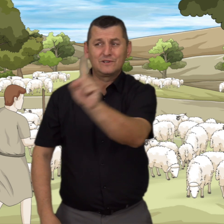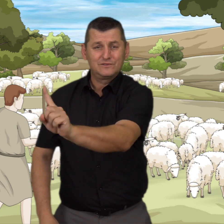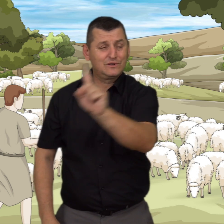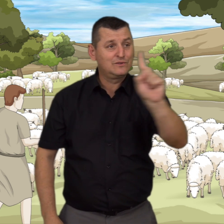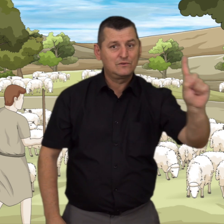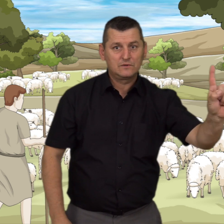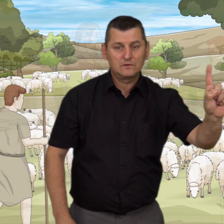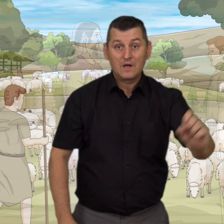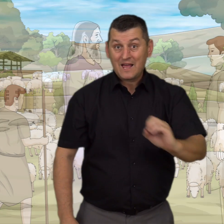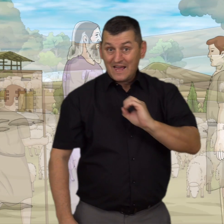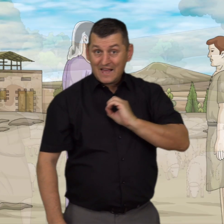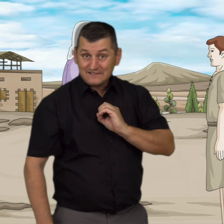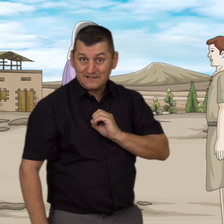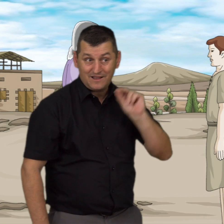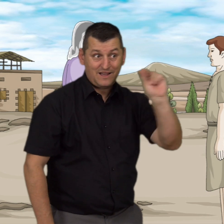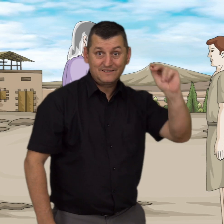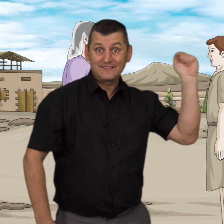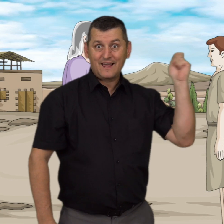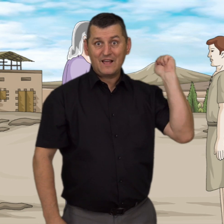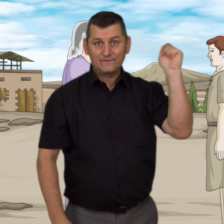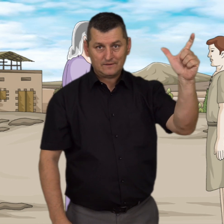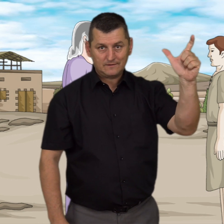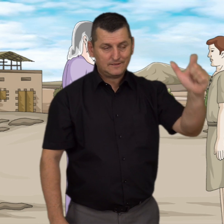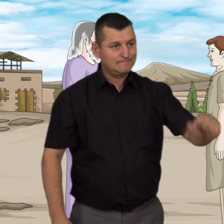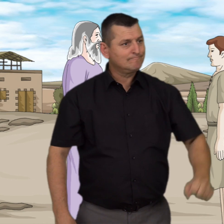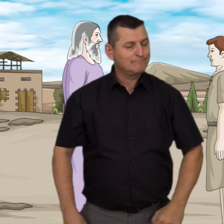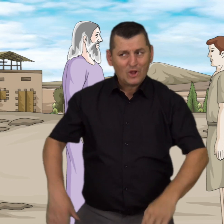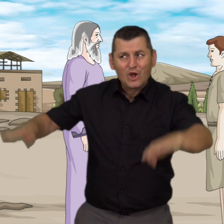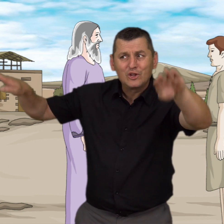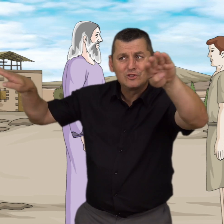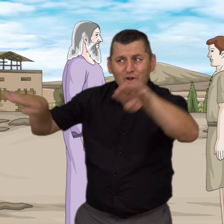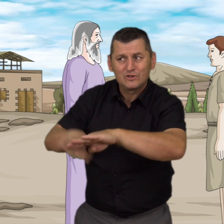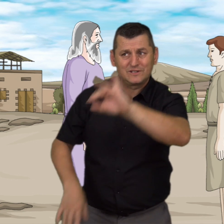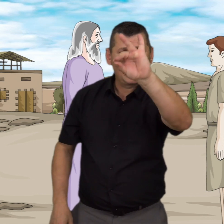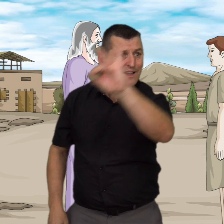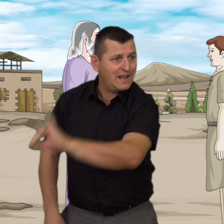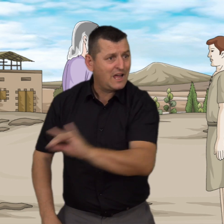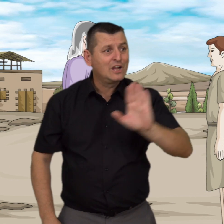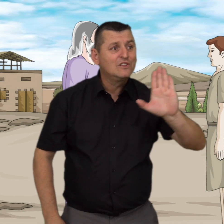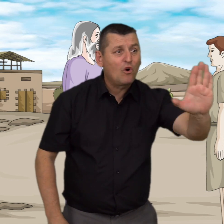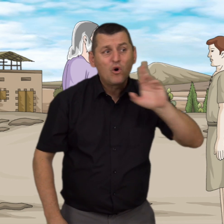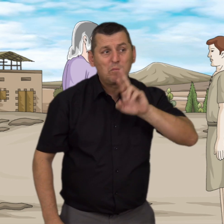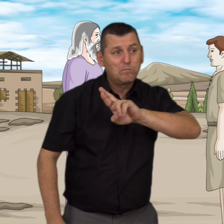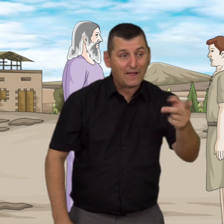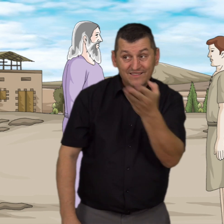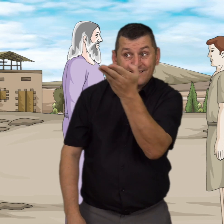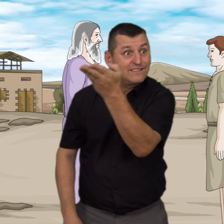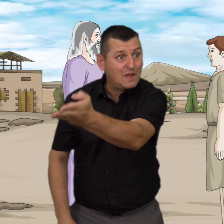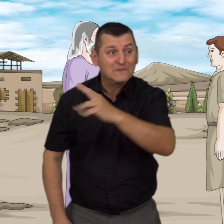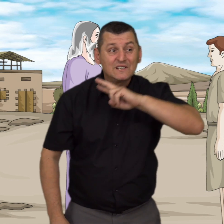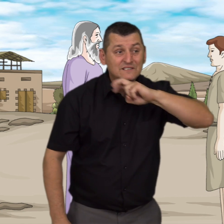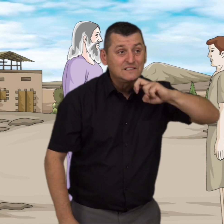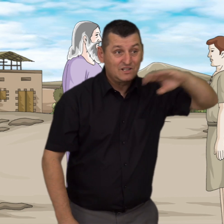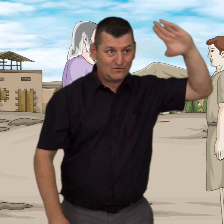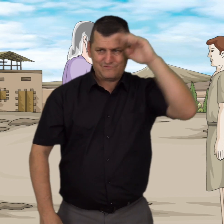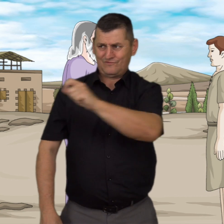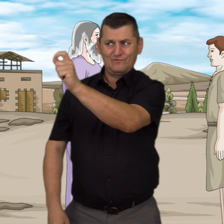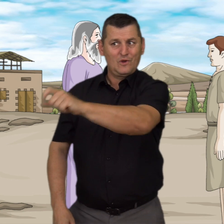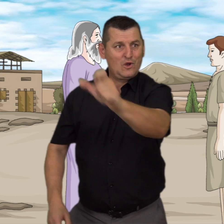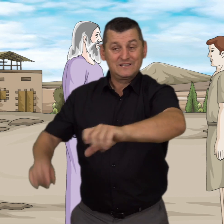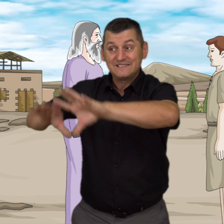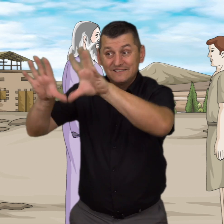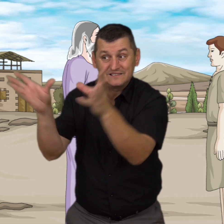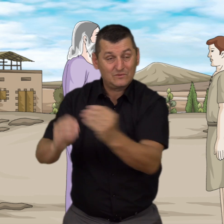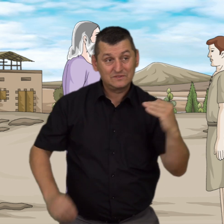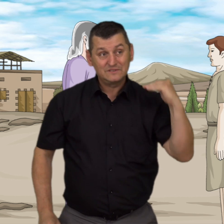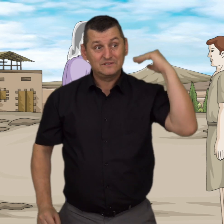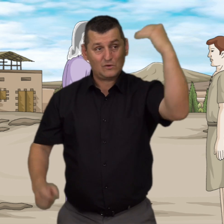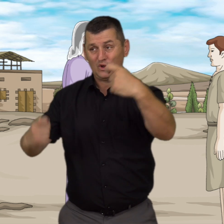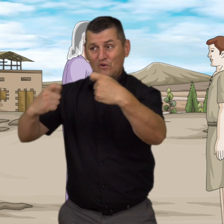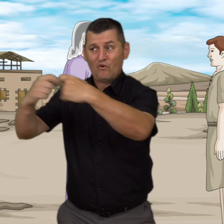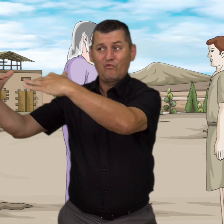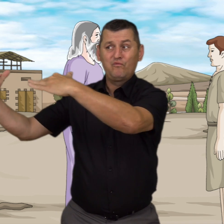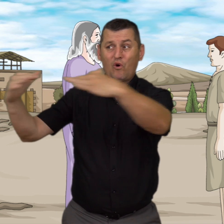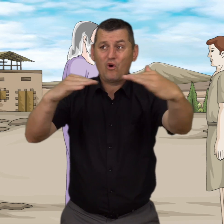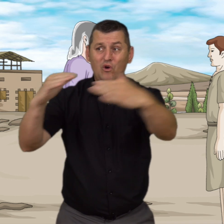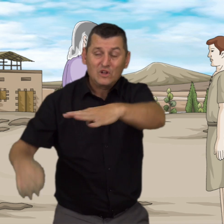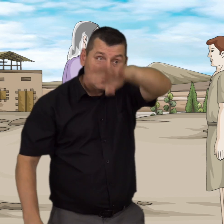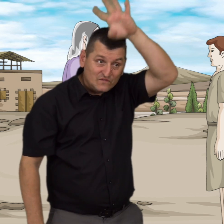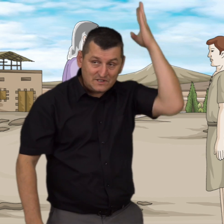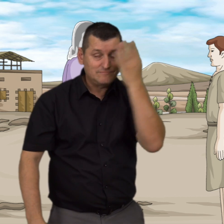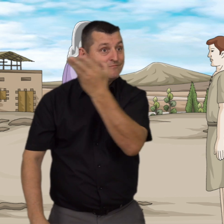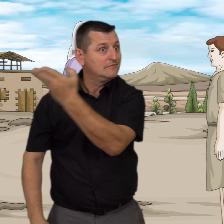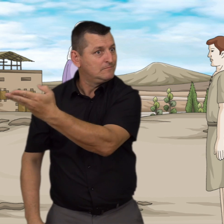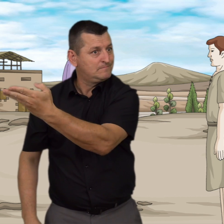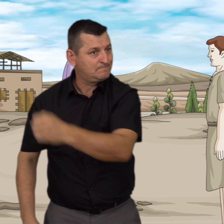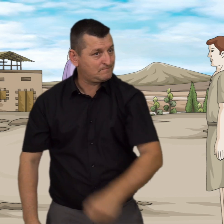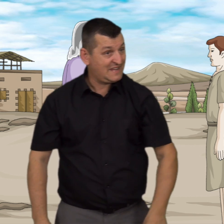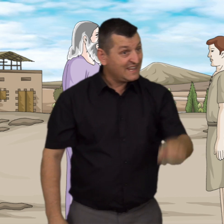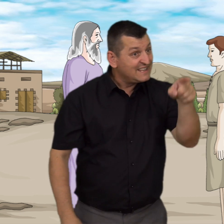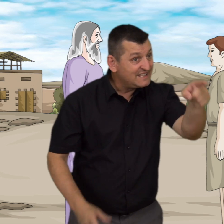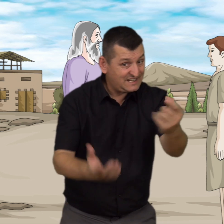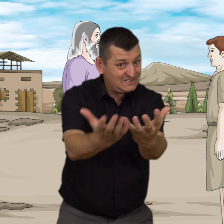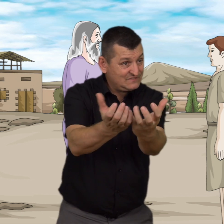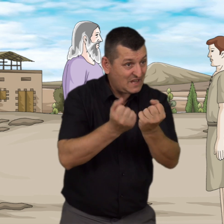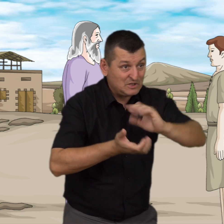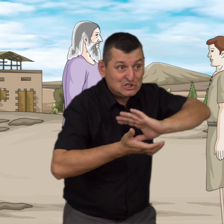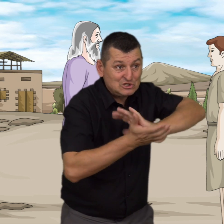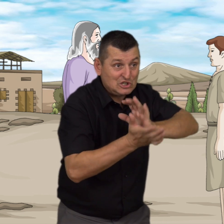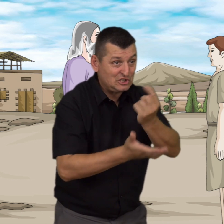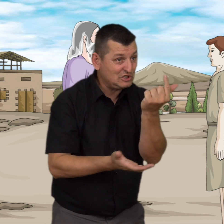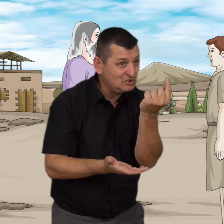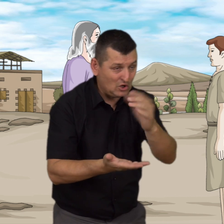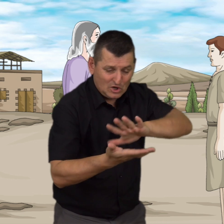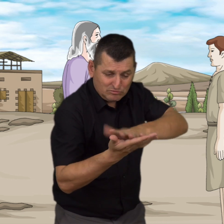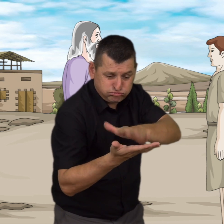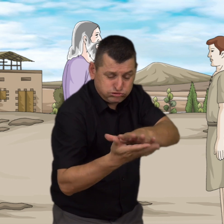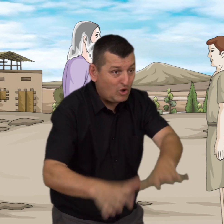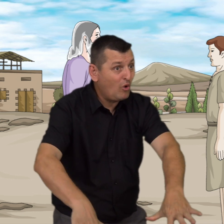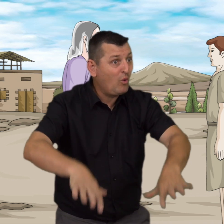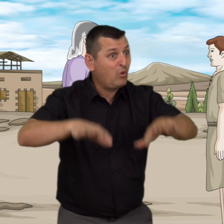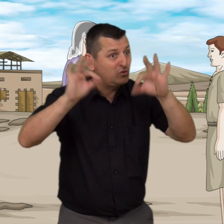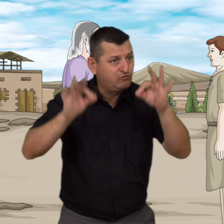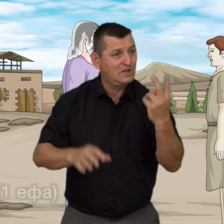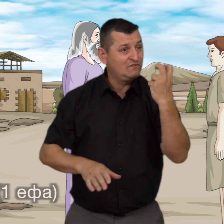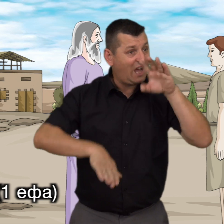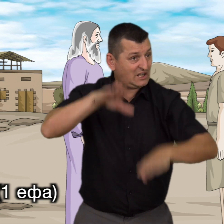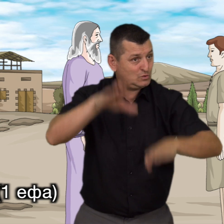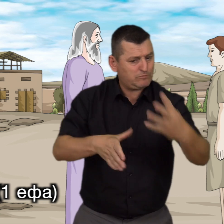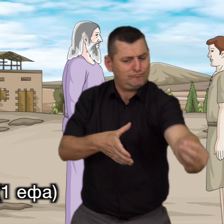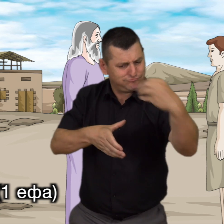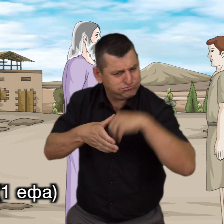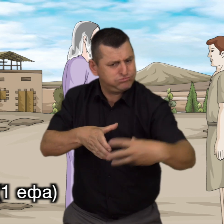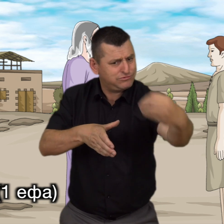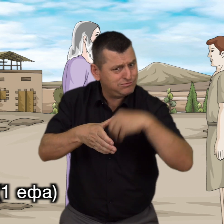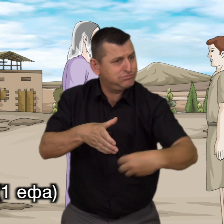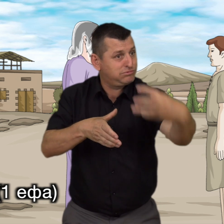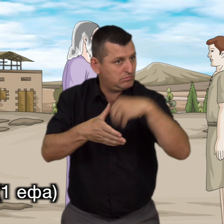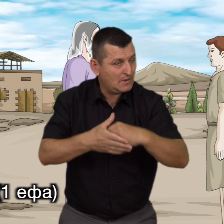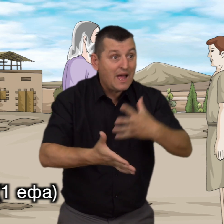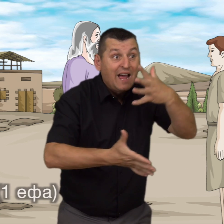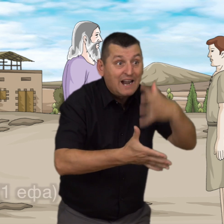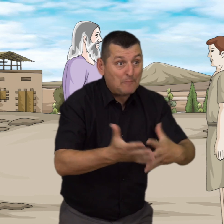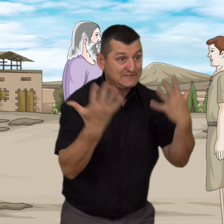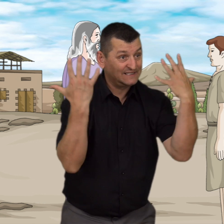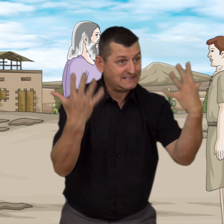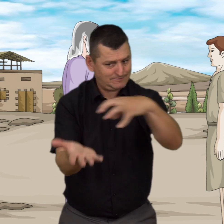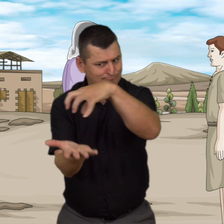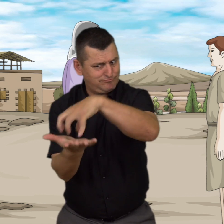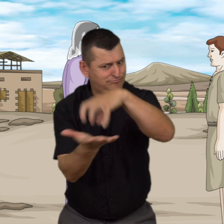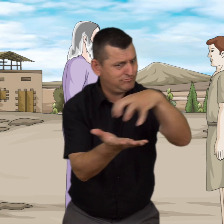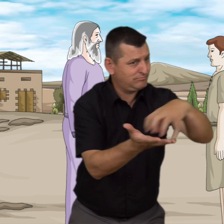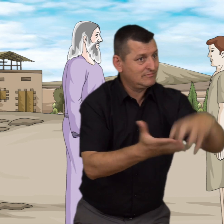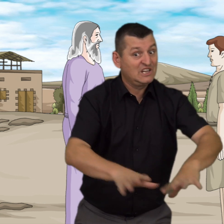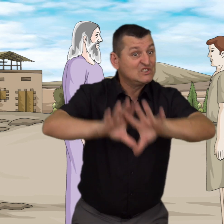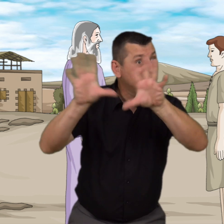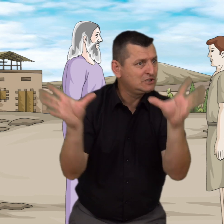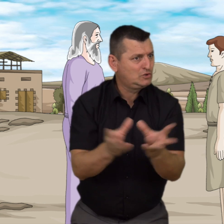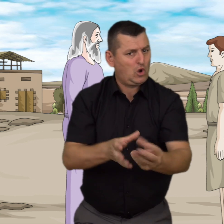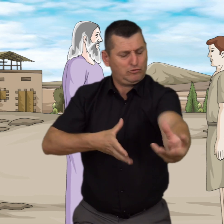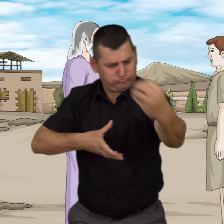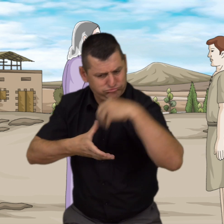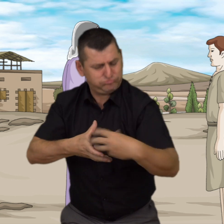One day Jesse said to his son David, “Take this ephah of roasted grain and these ten loaves of bread for your brothers and hurry to their camp.